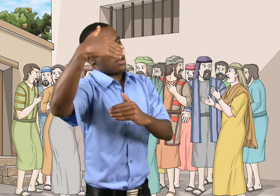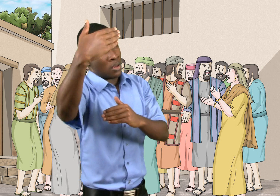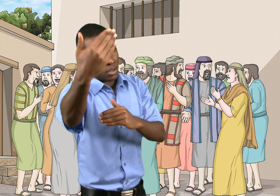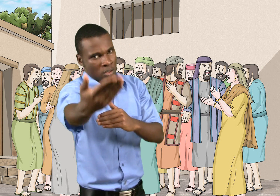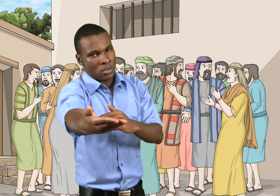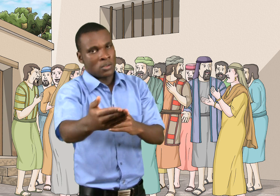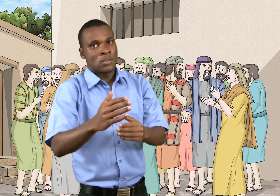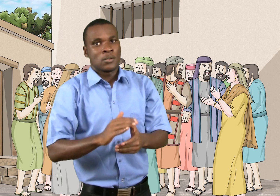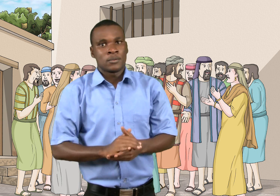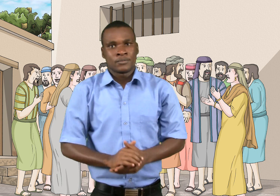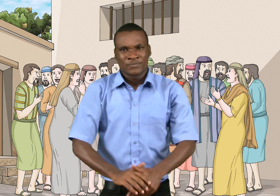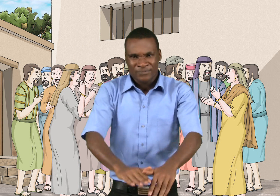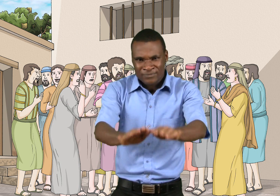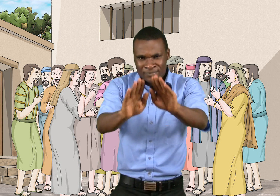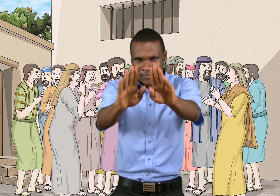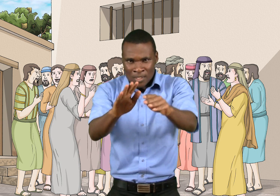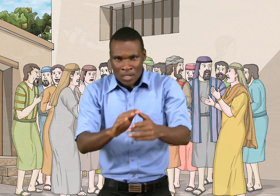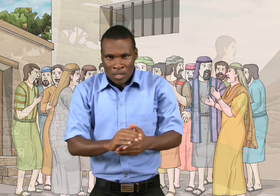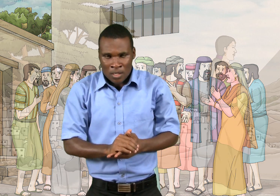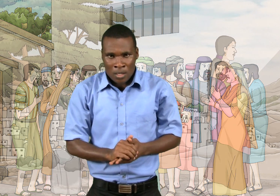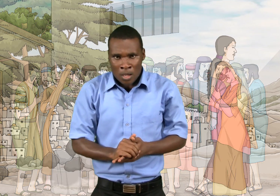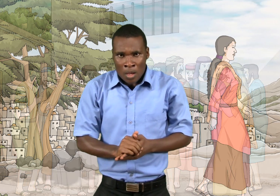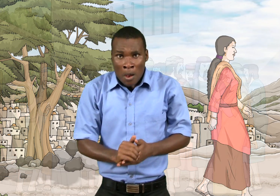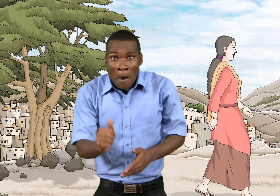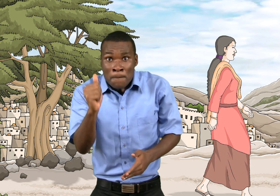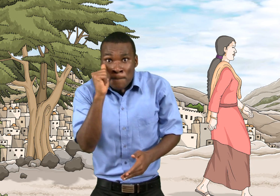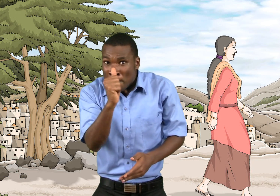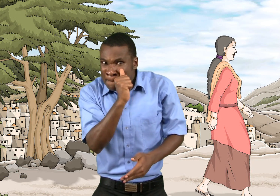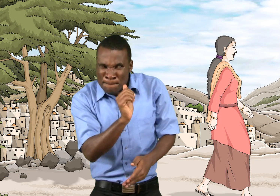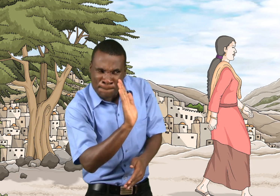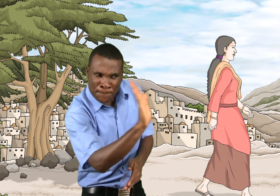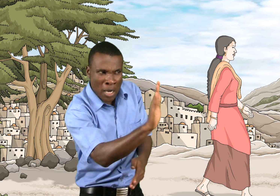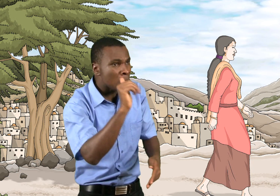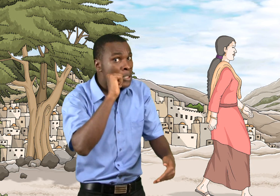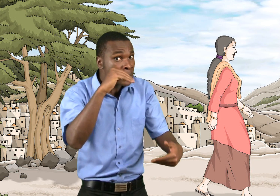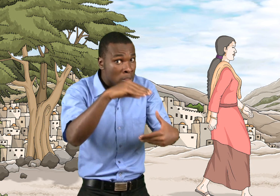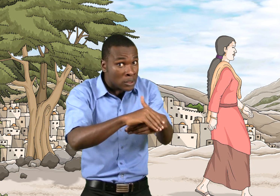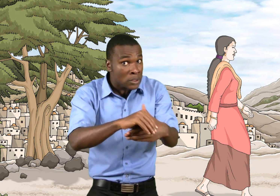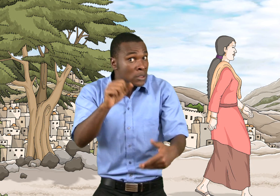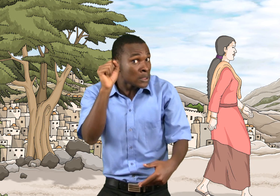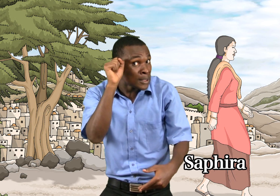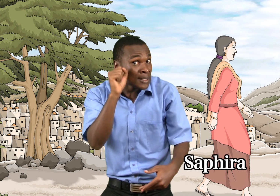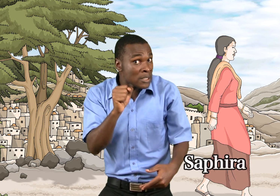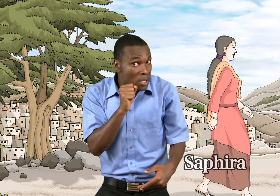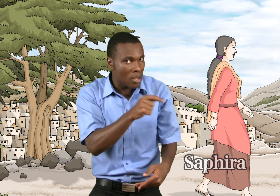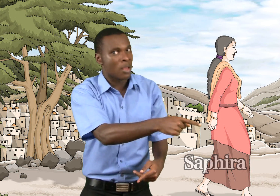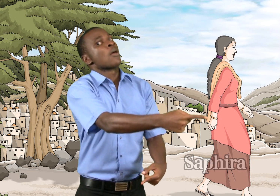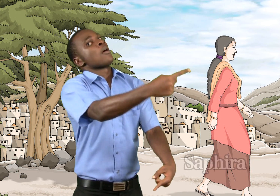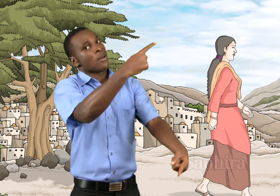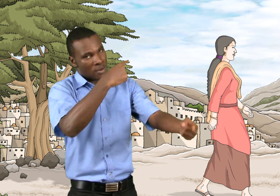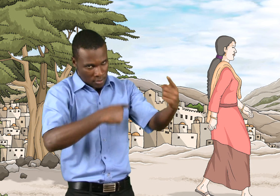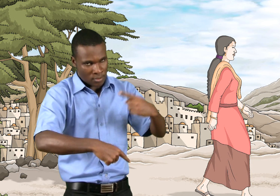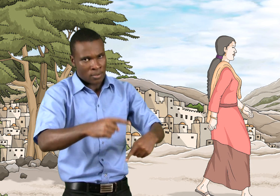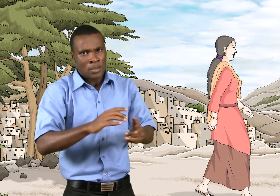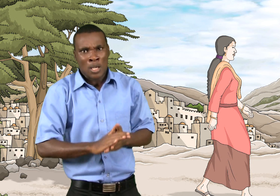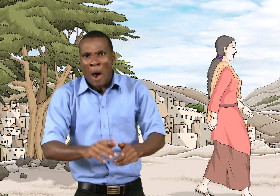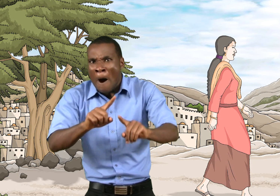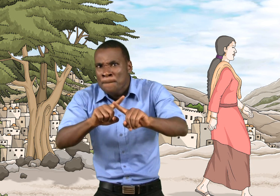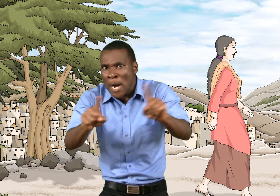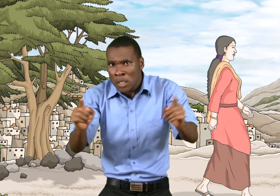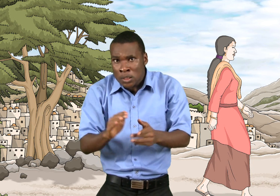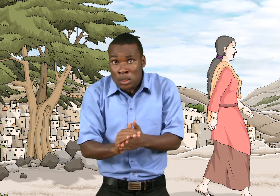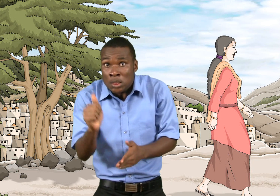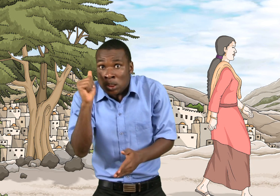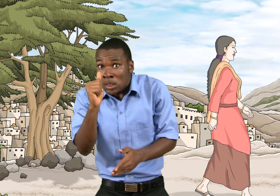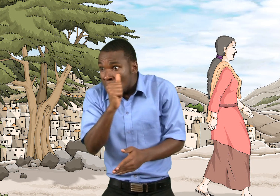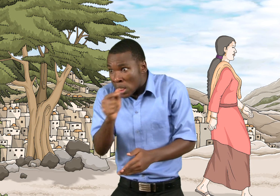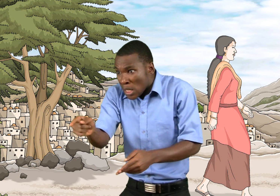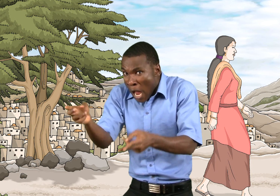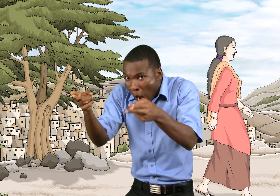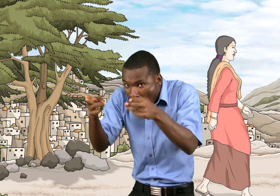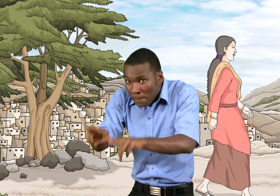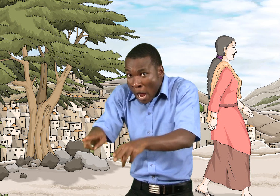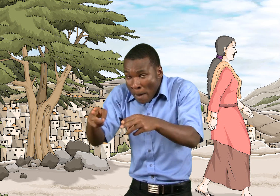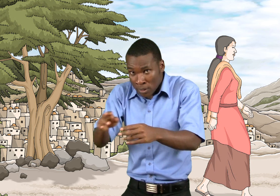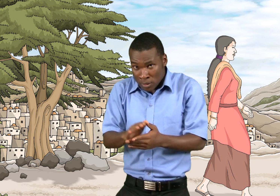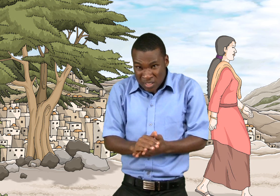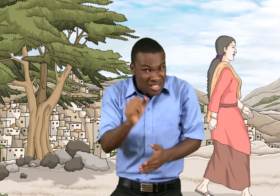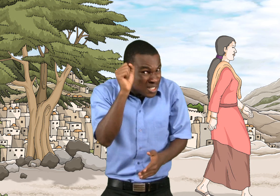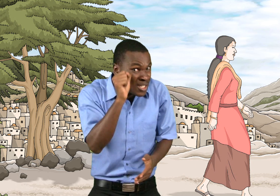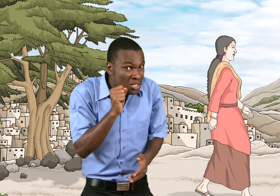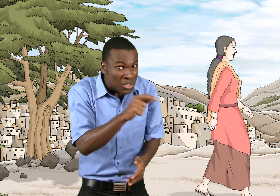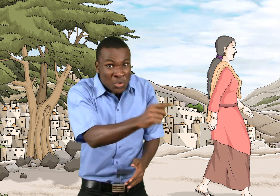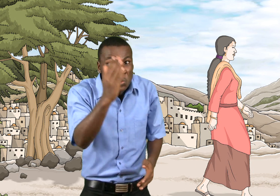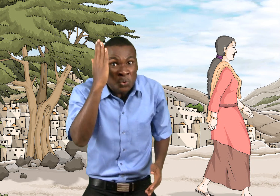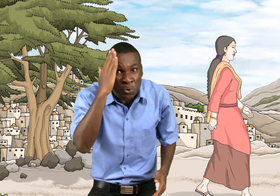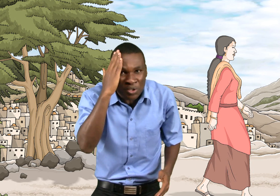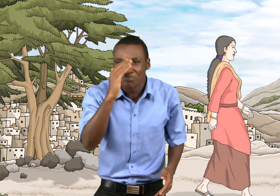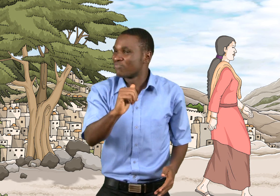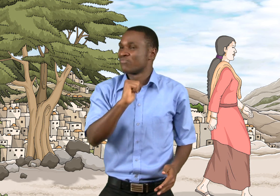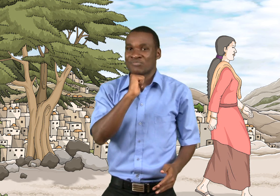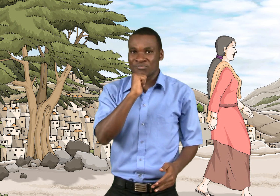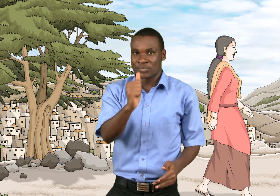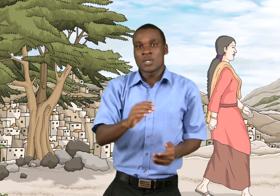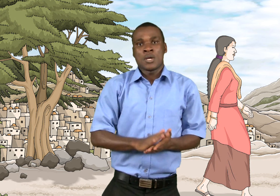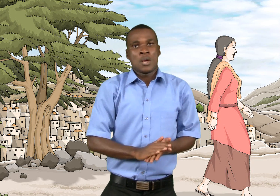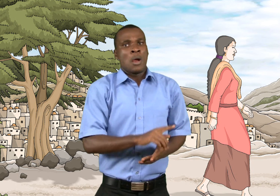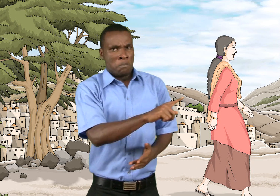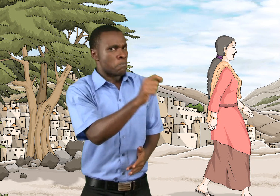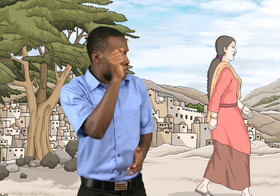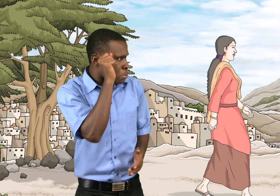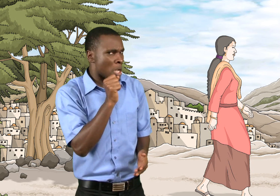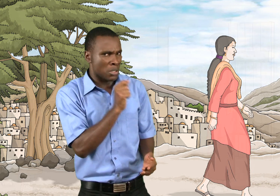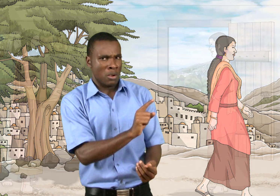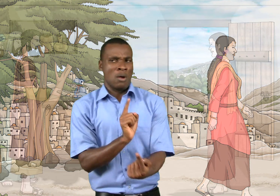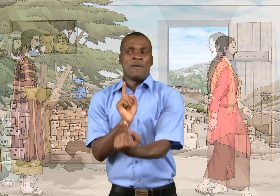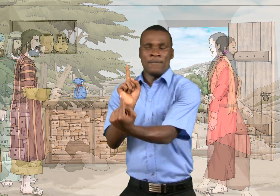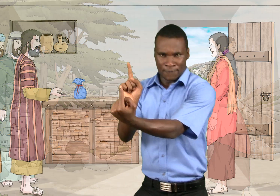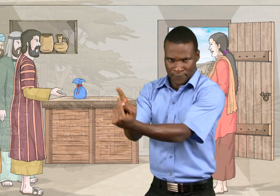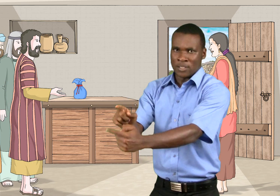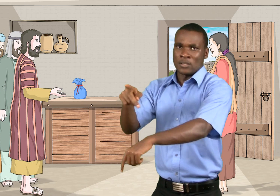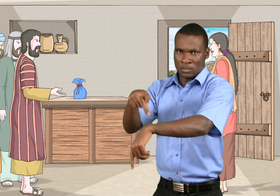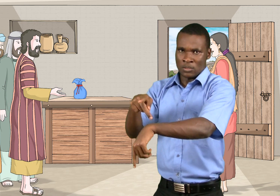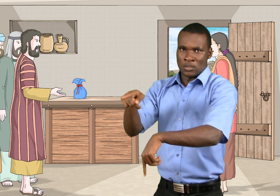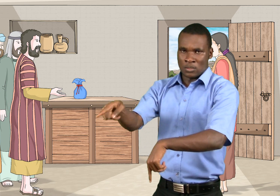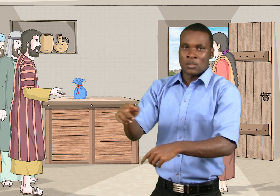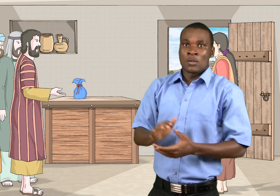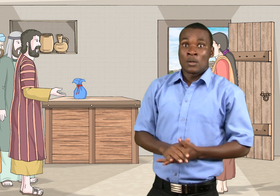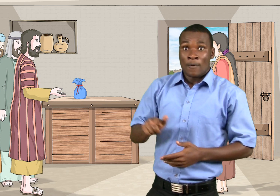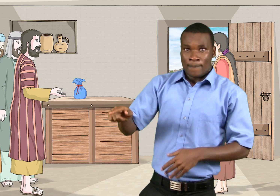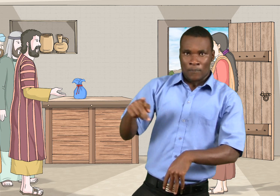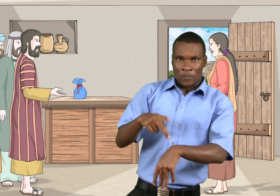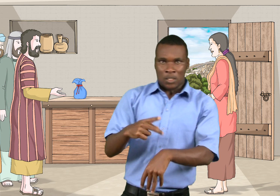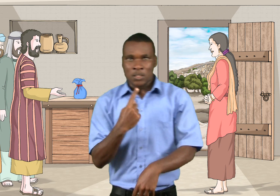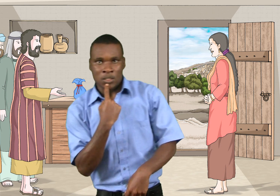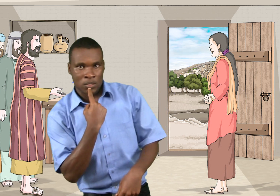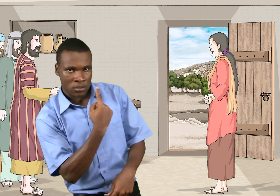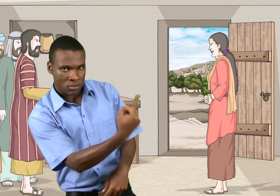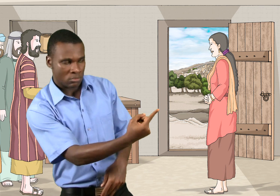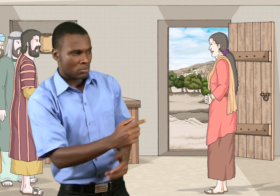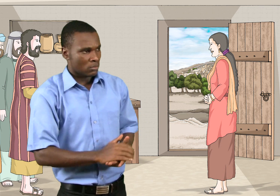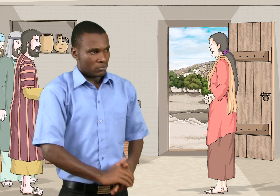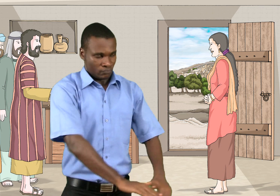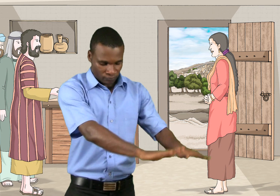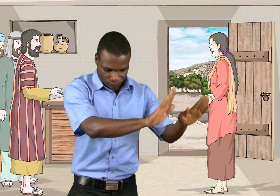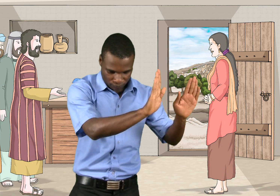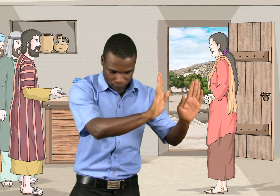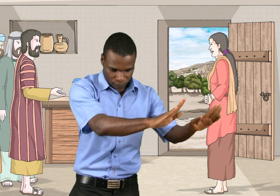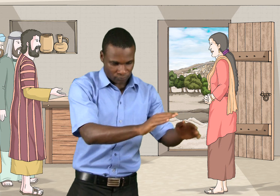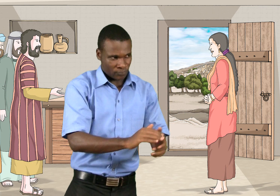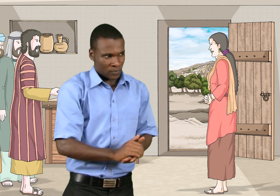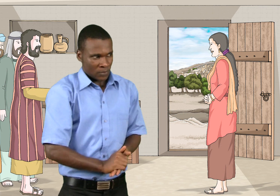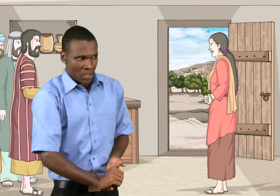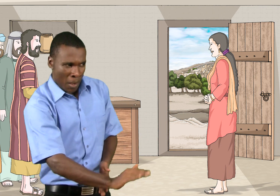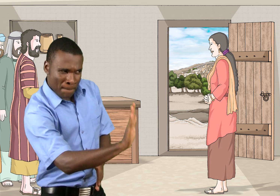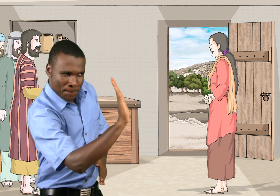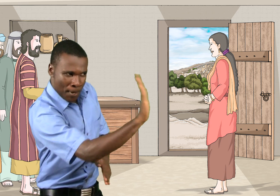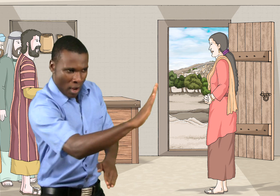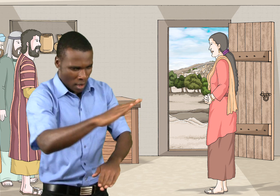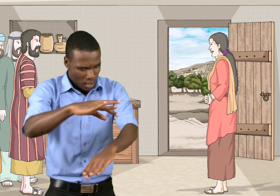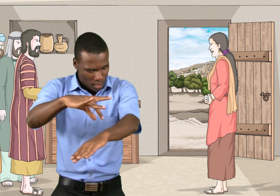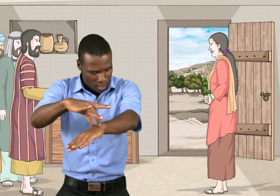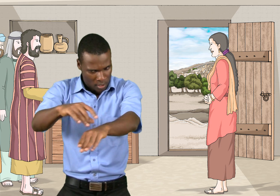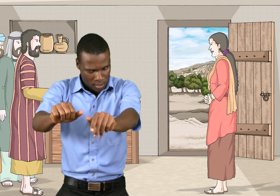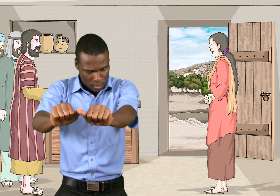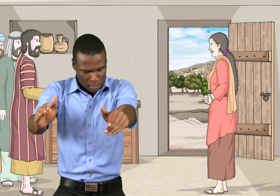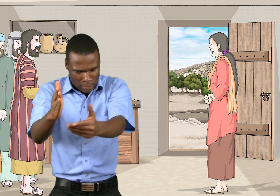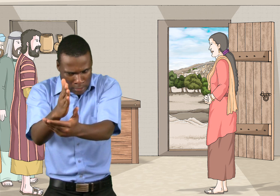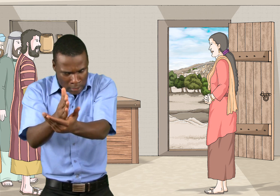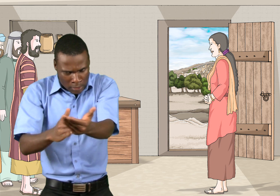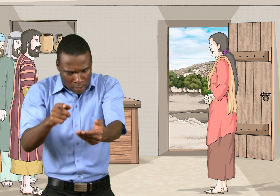About three hours later his wife also came in, unaware of what had happened.